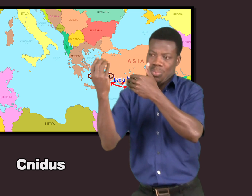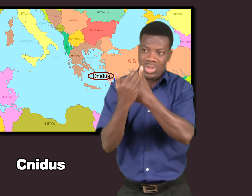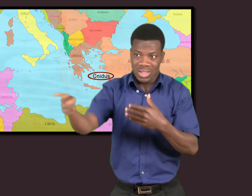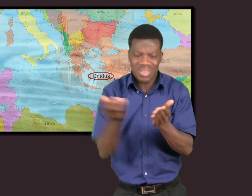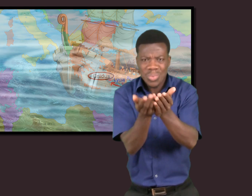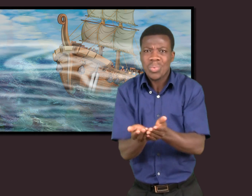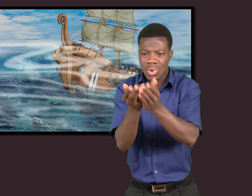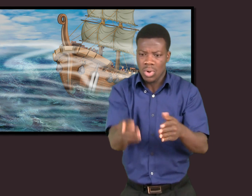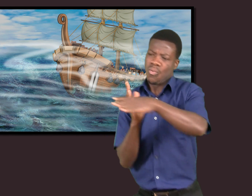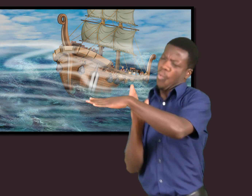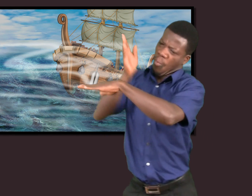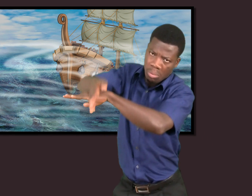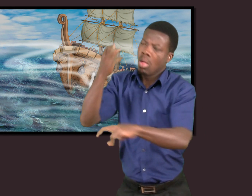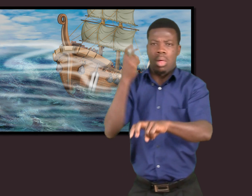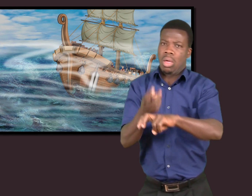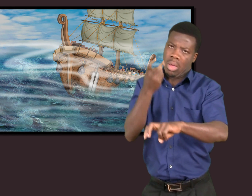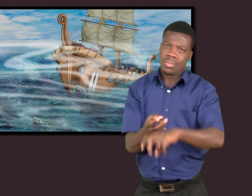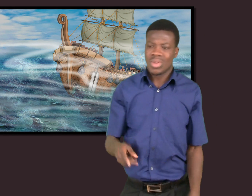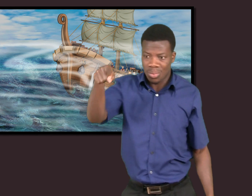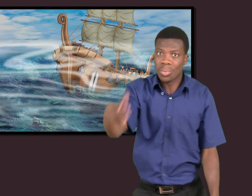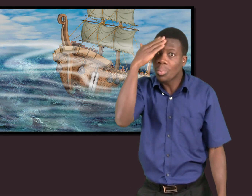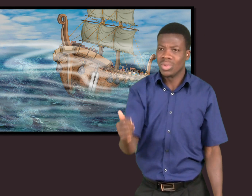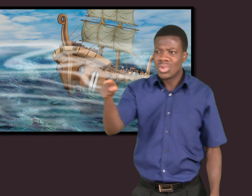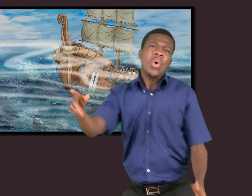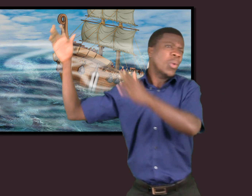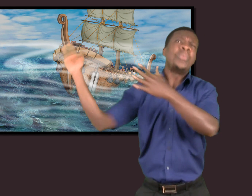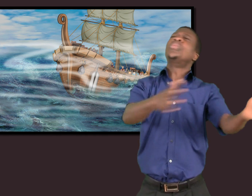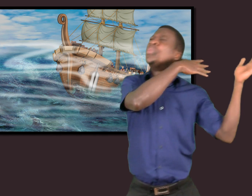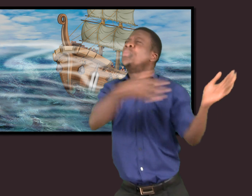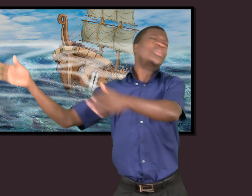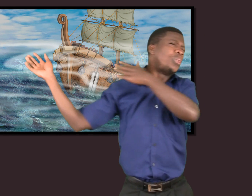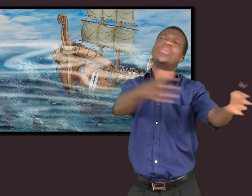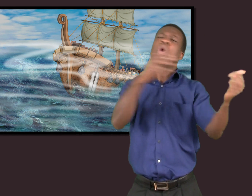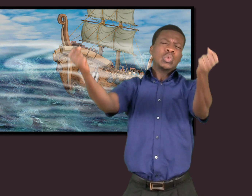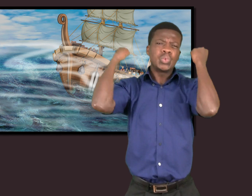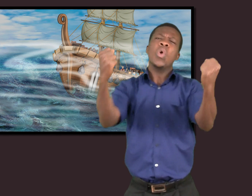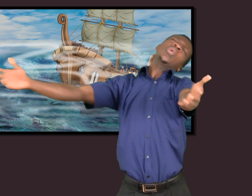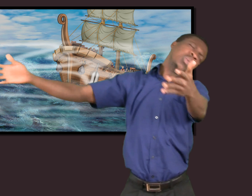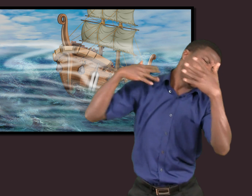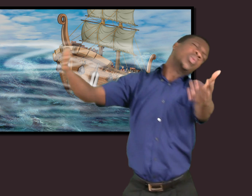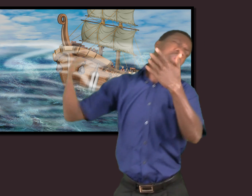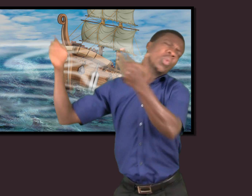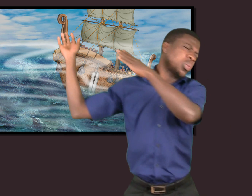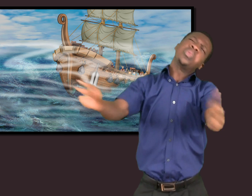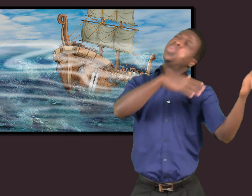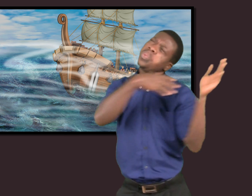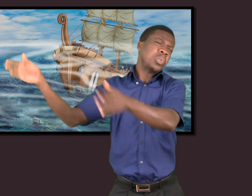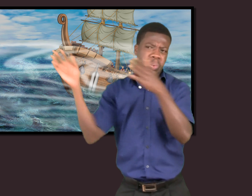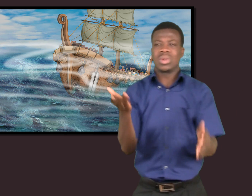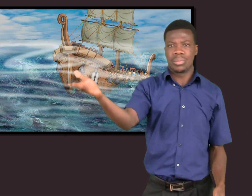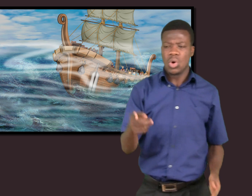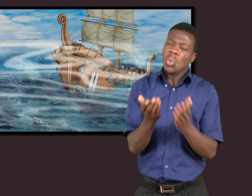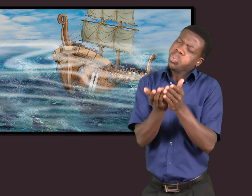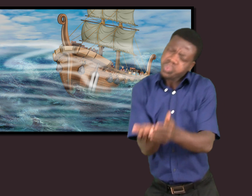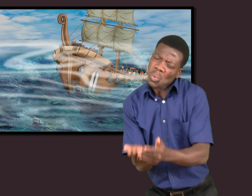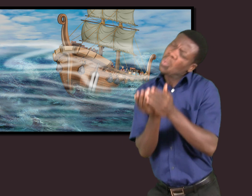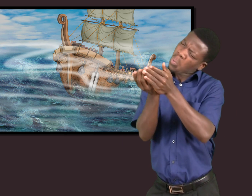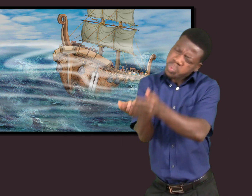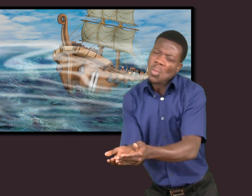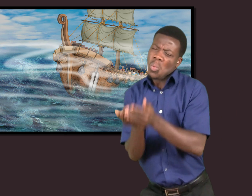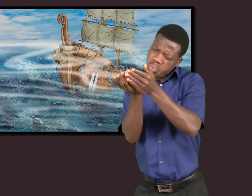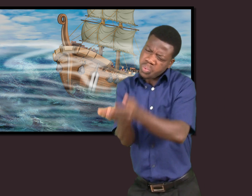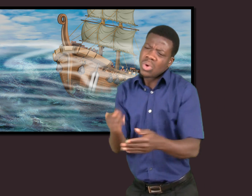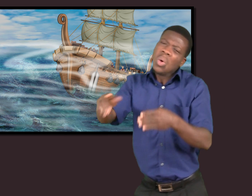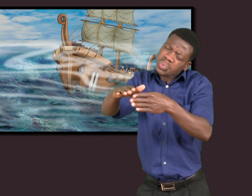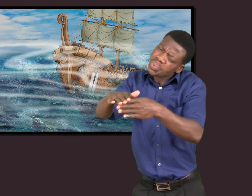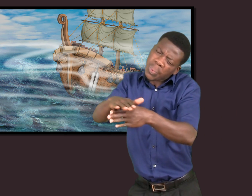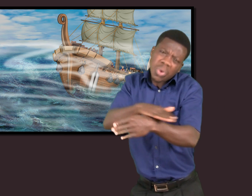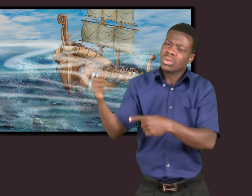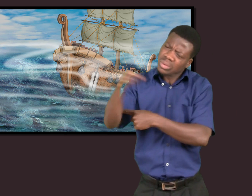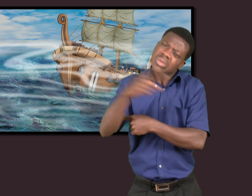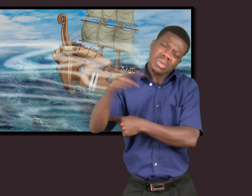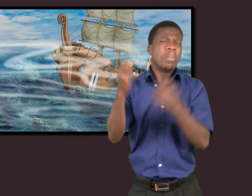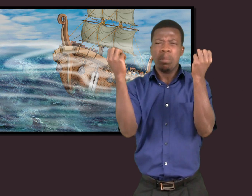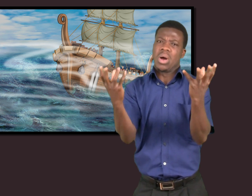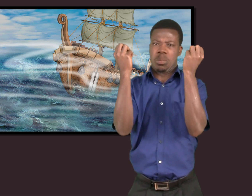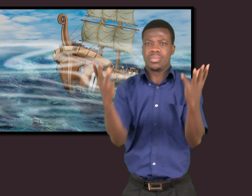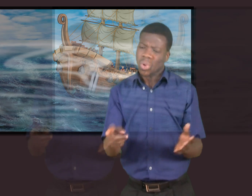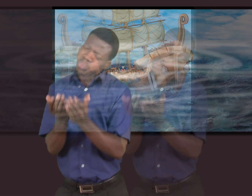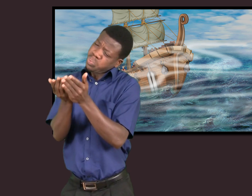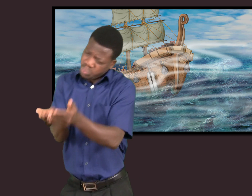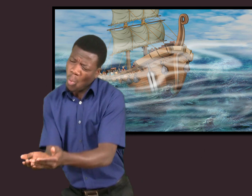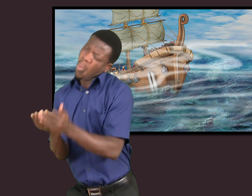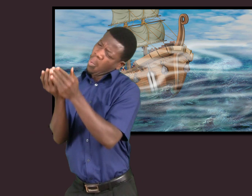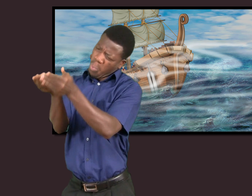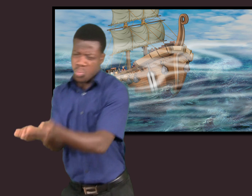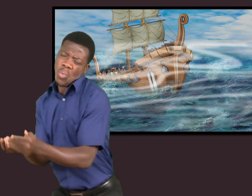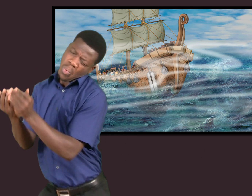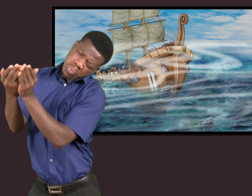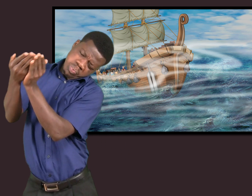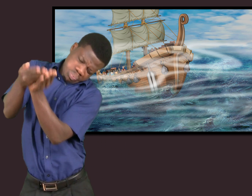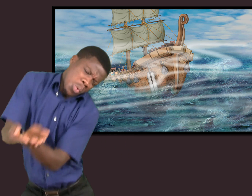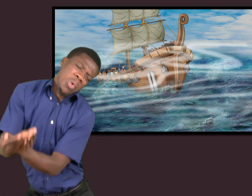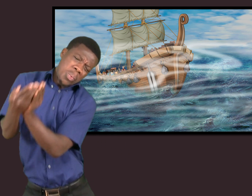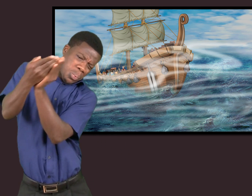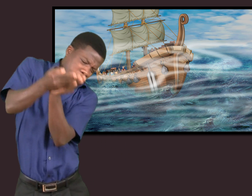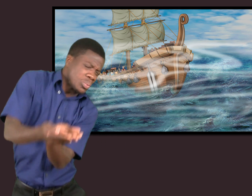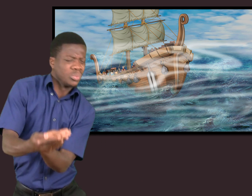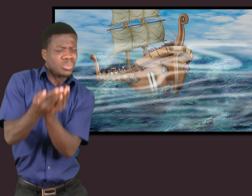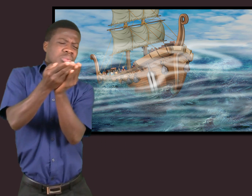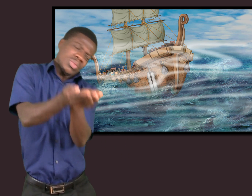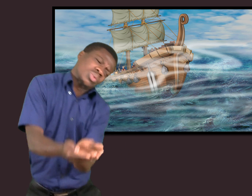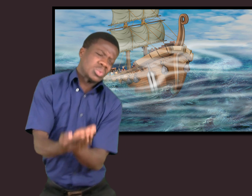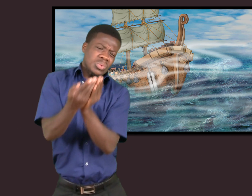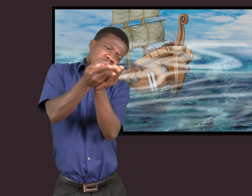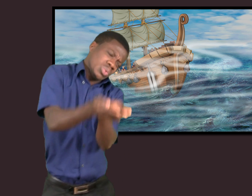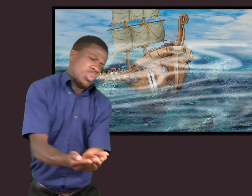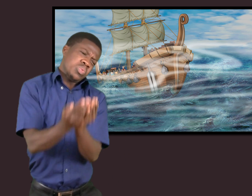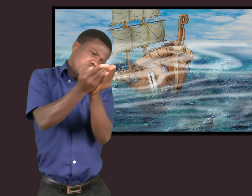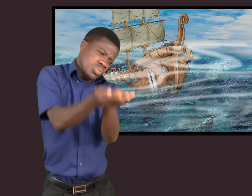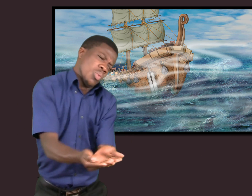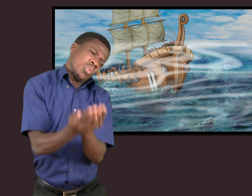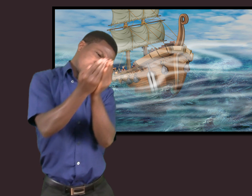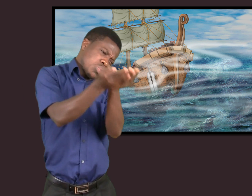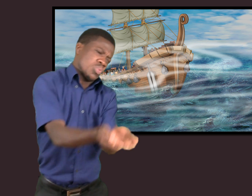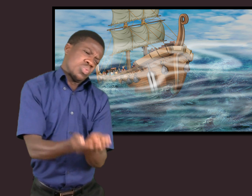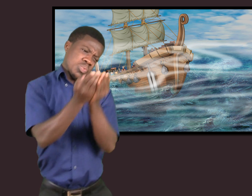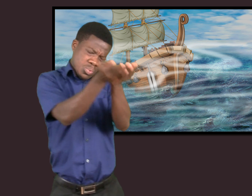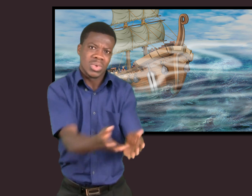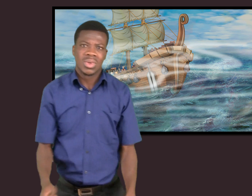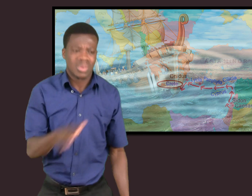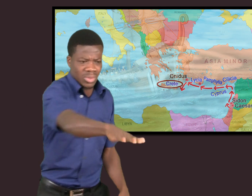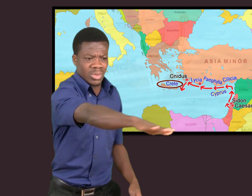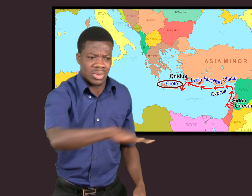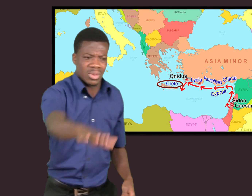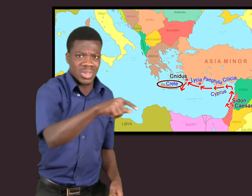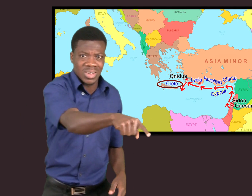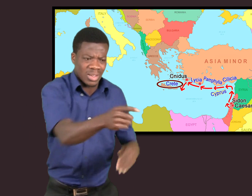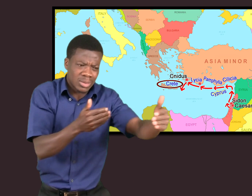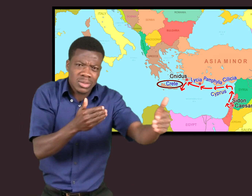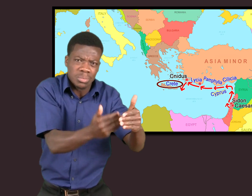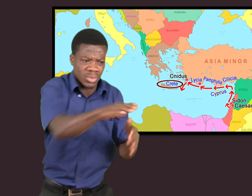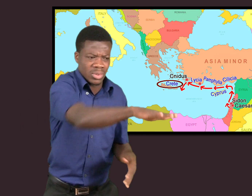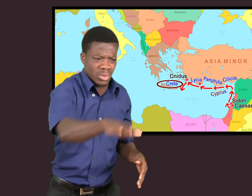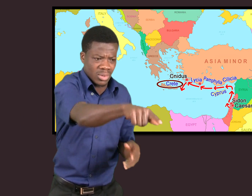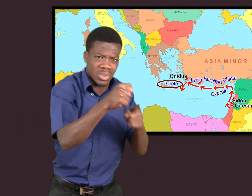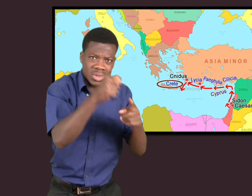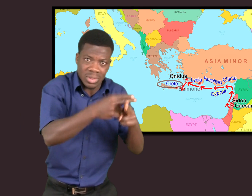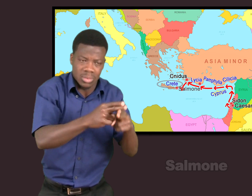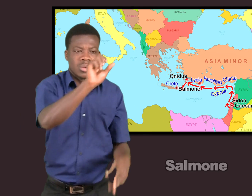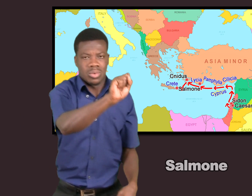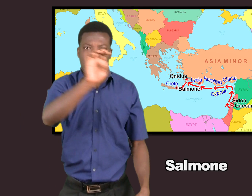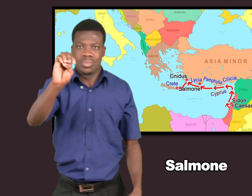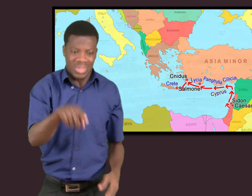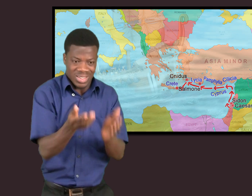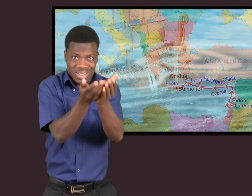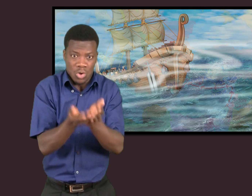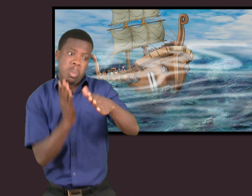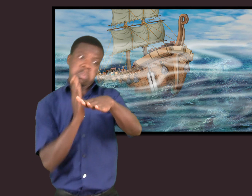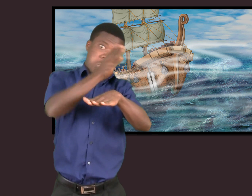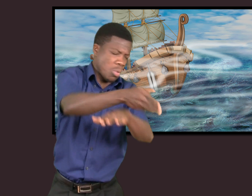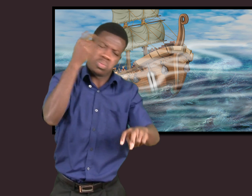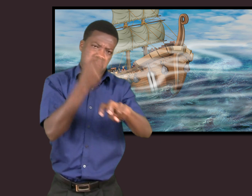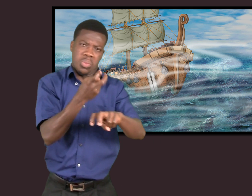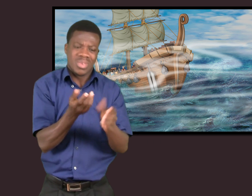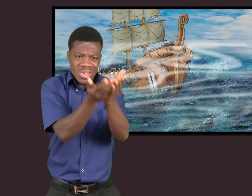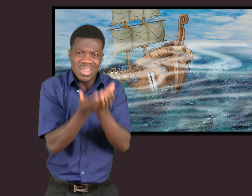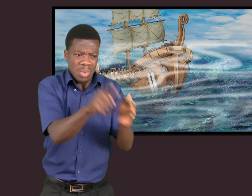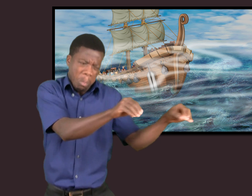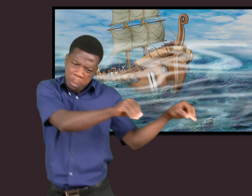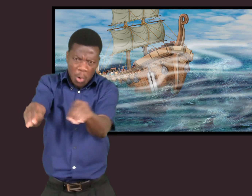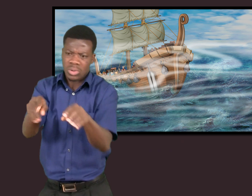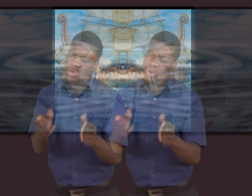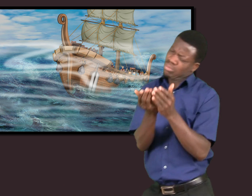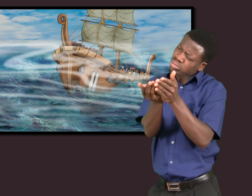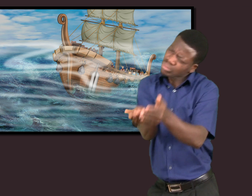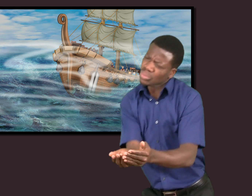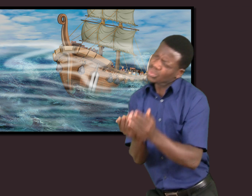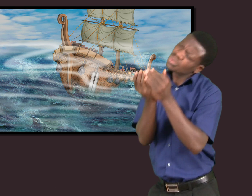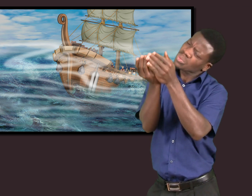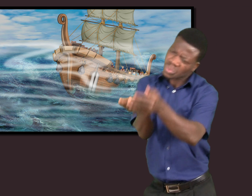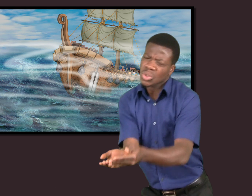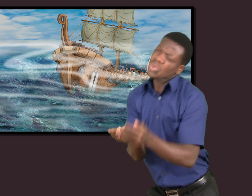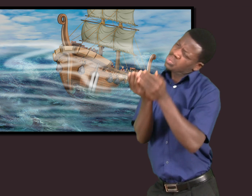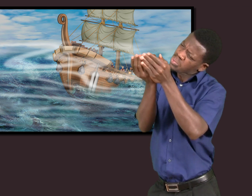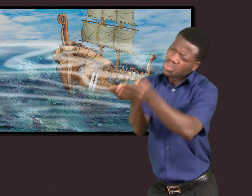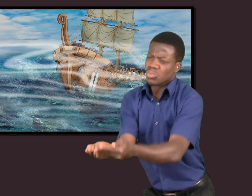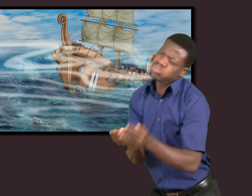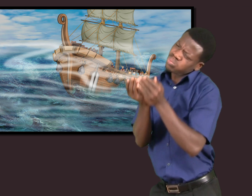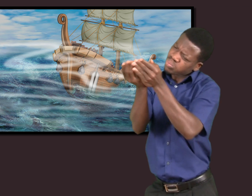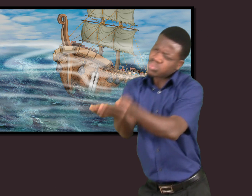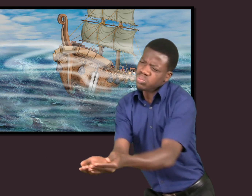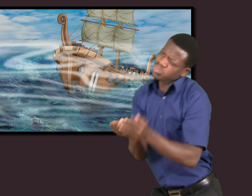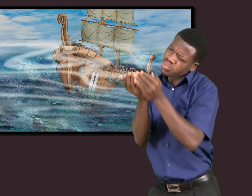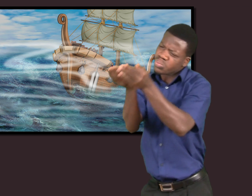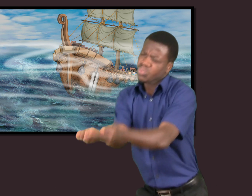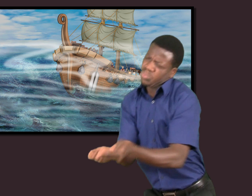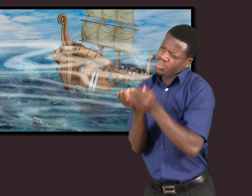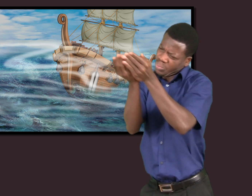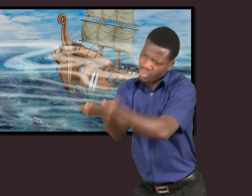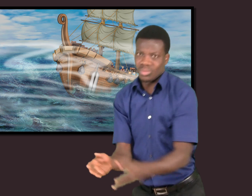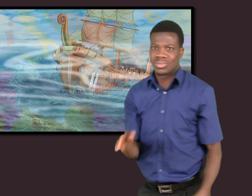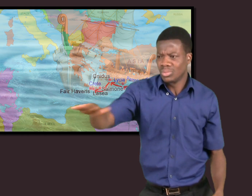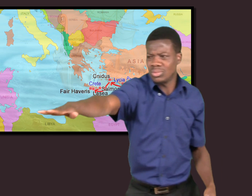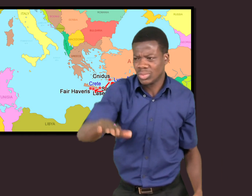When the wind impeded us, we sailed to the lee of Crete, opposite Salmone.